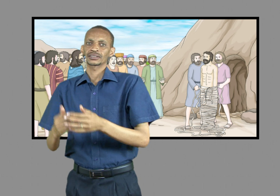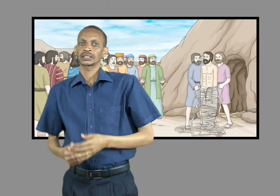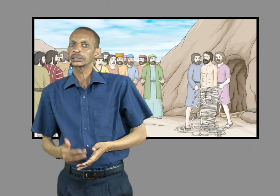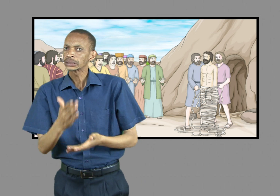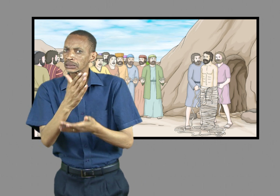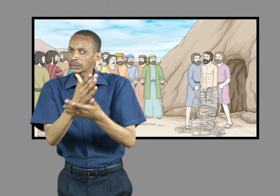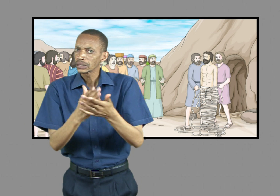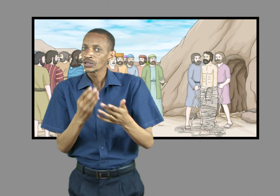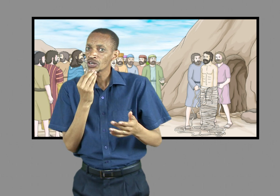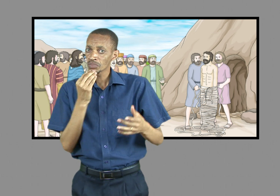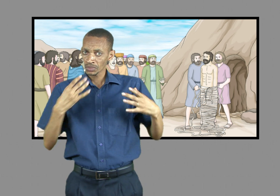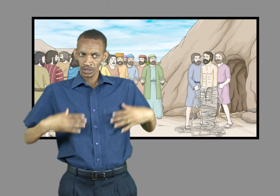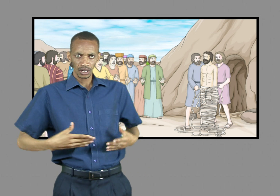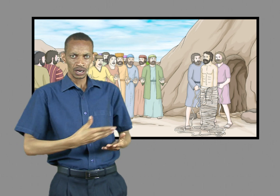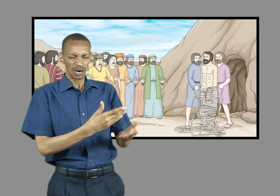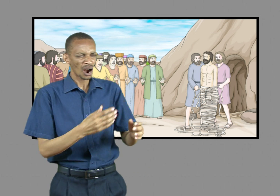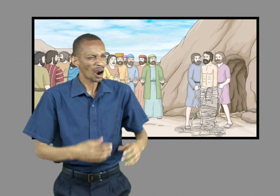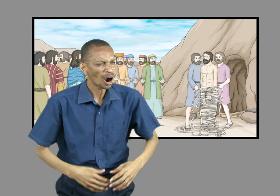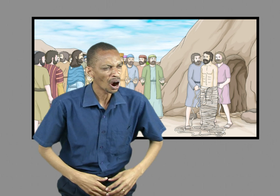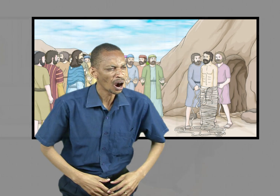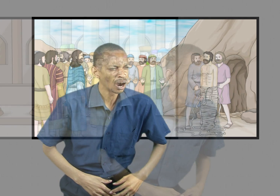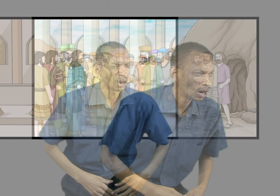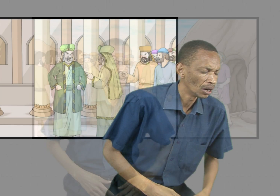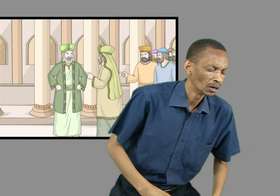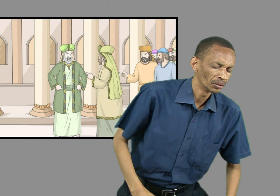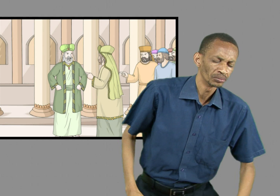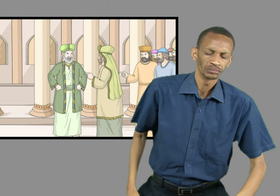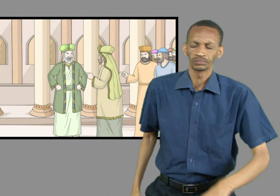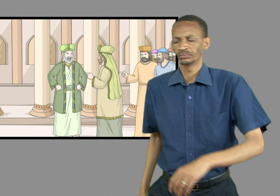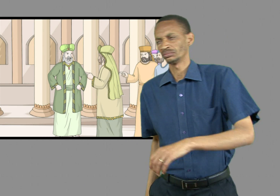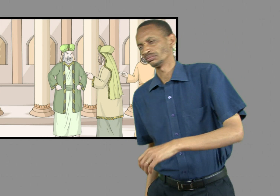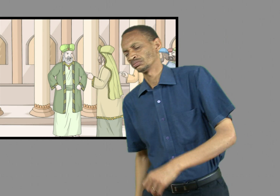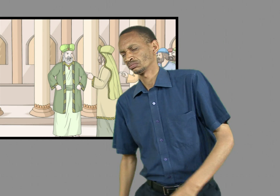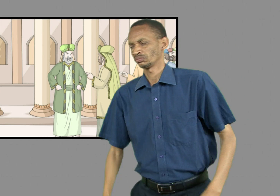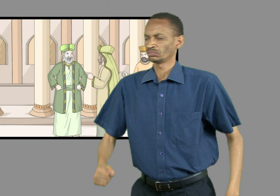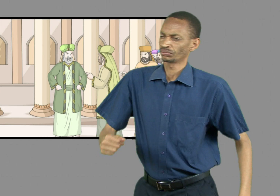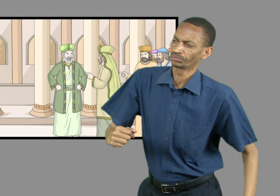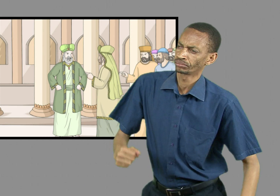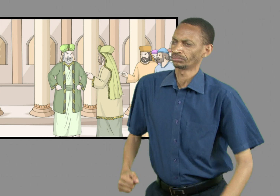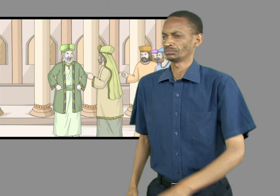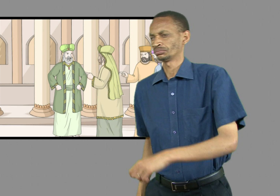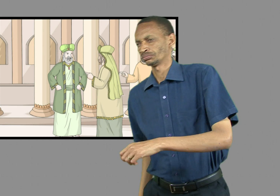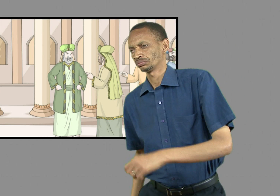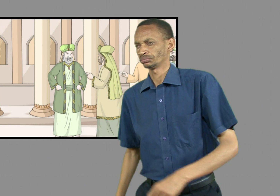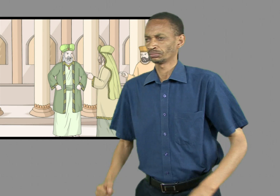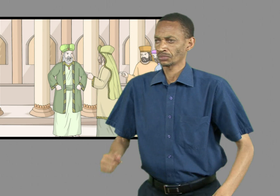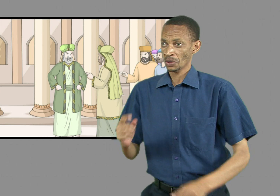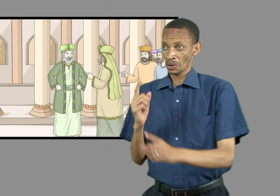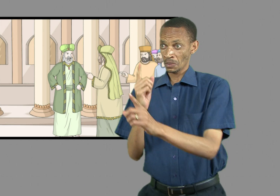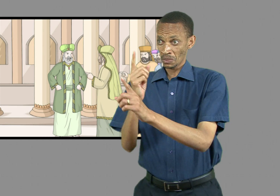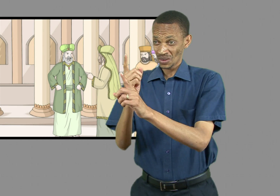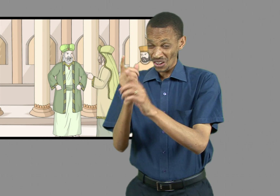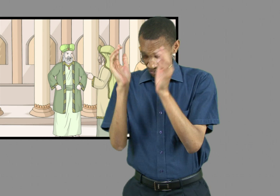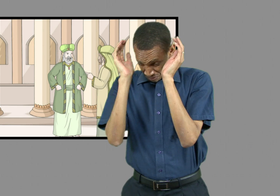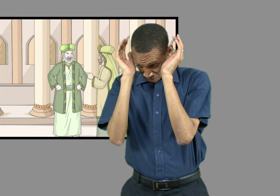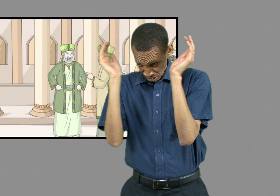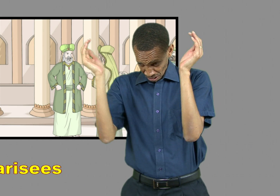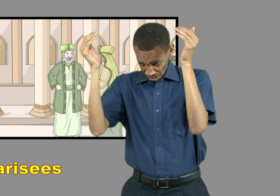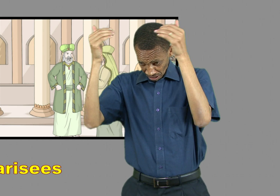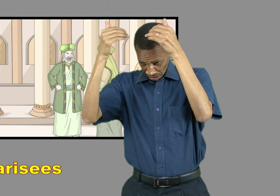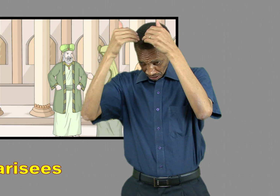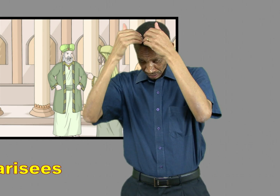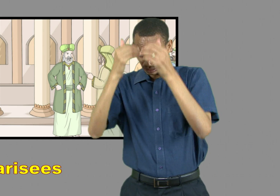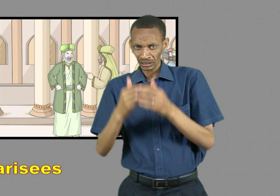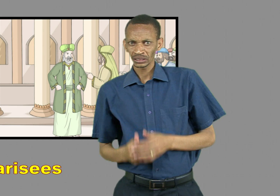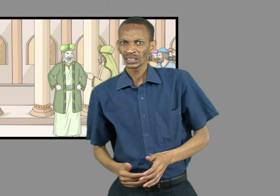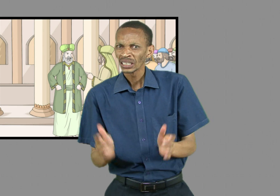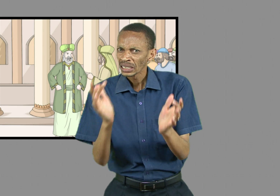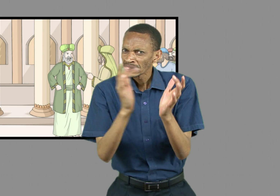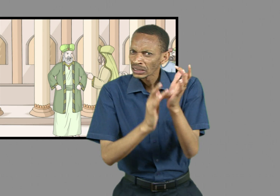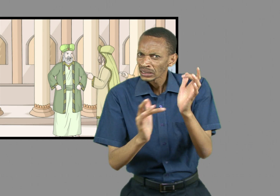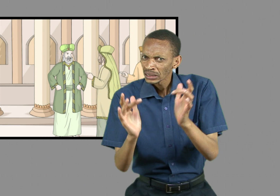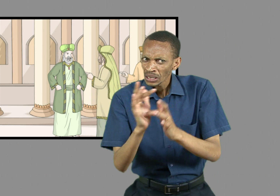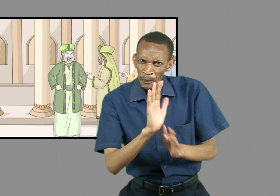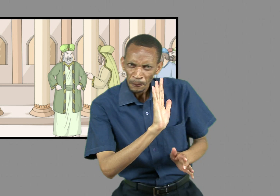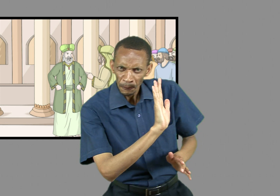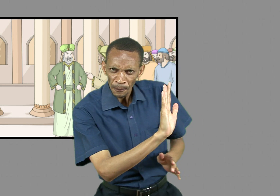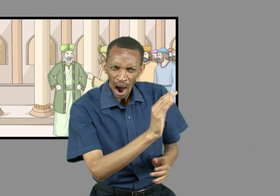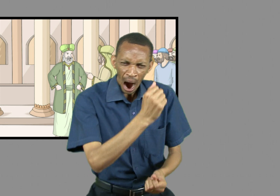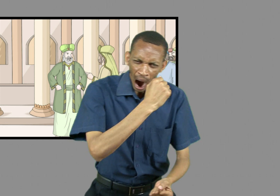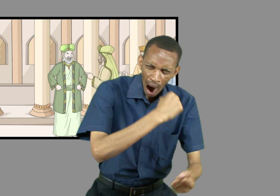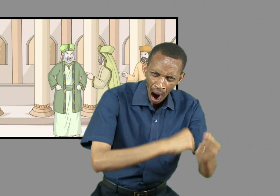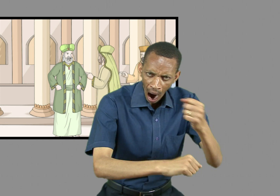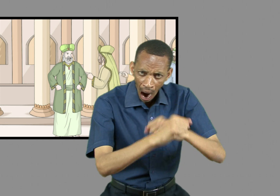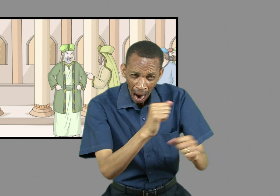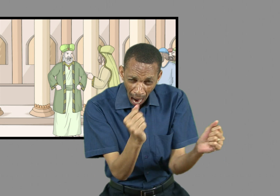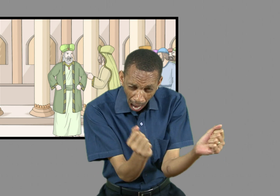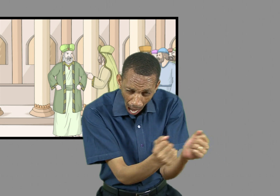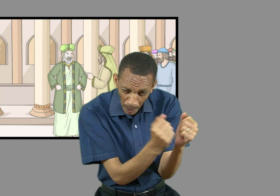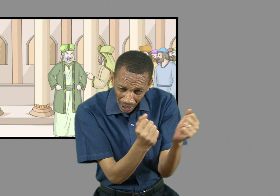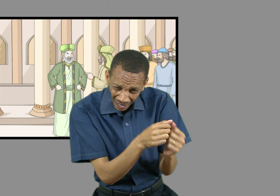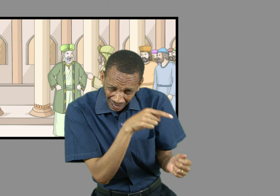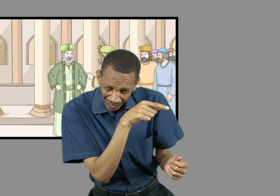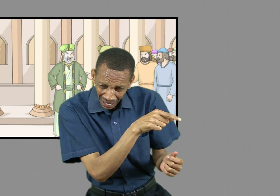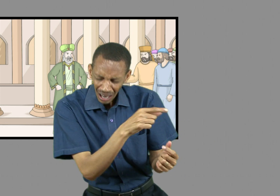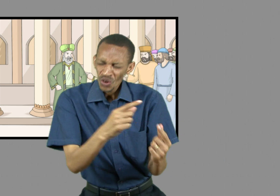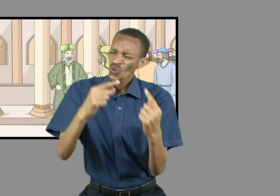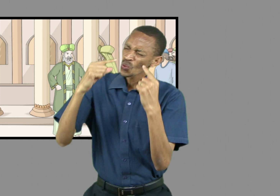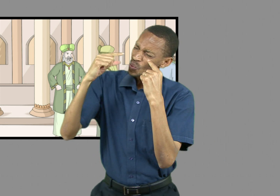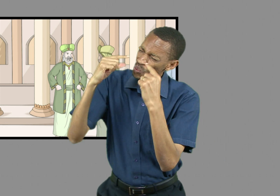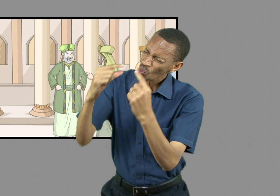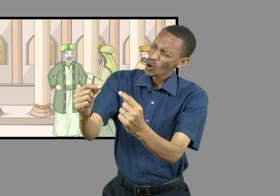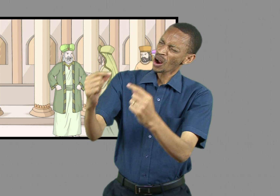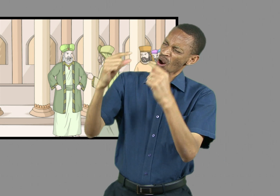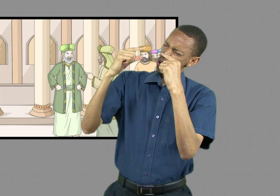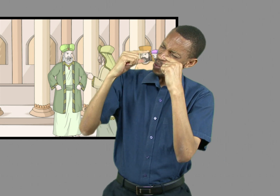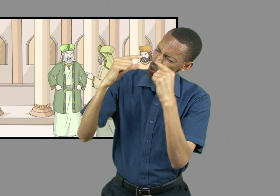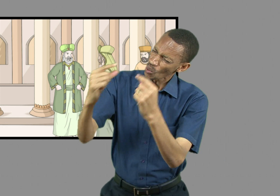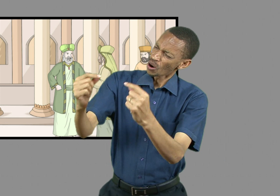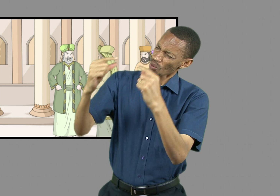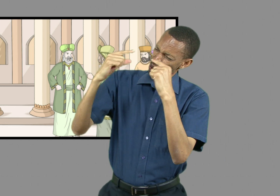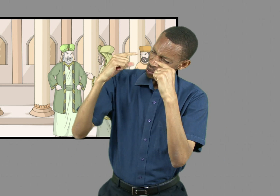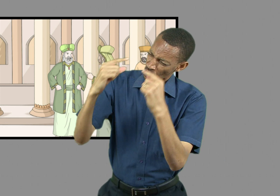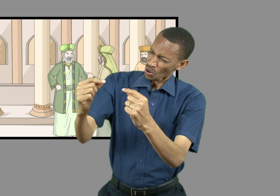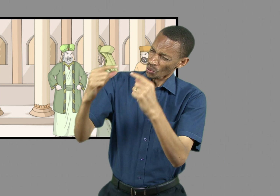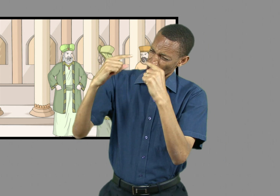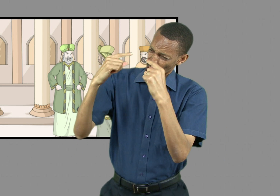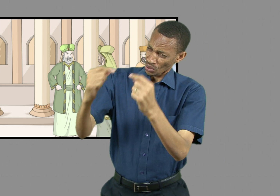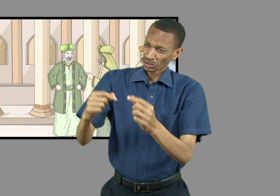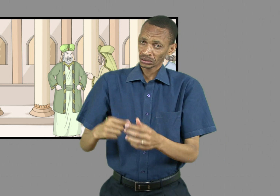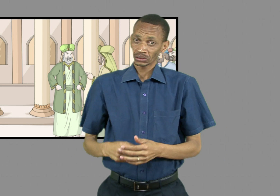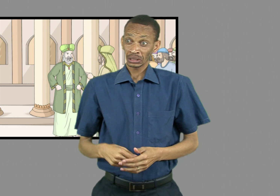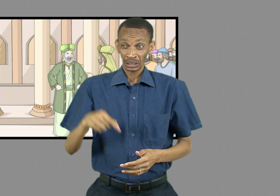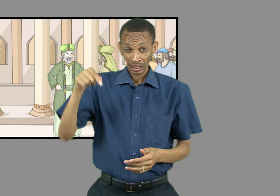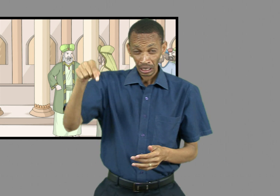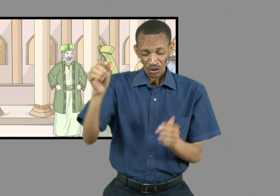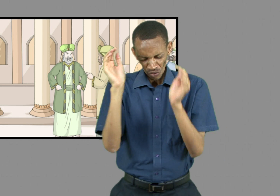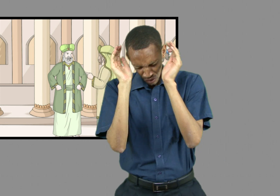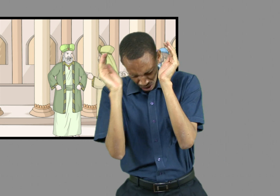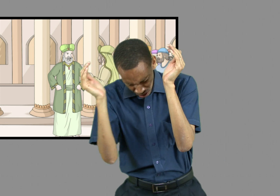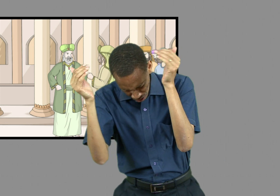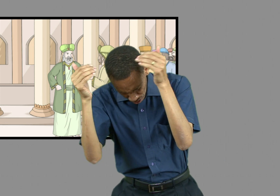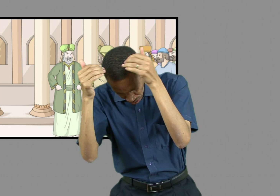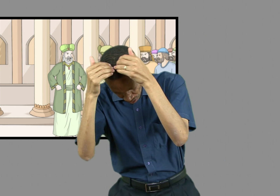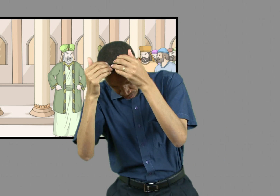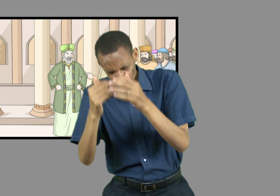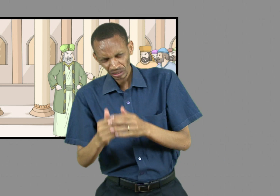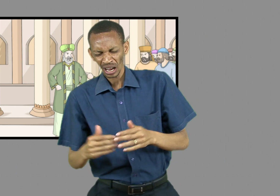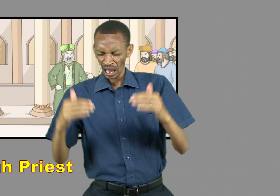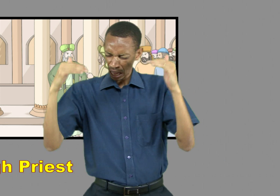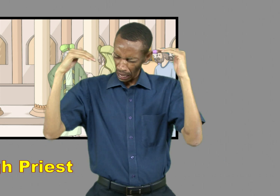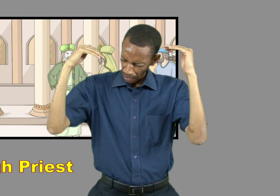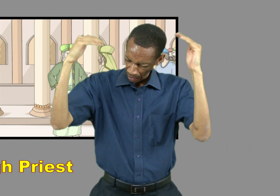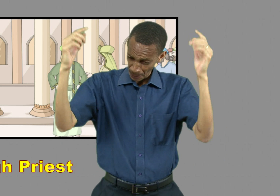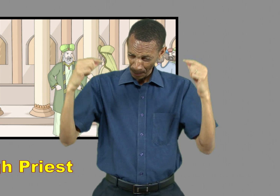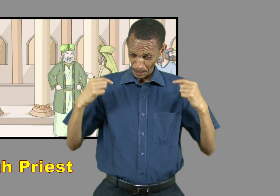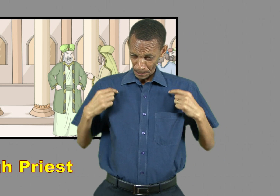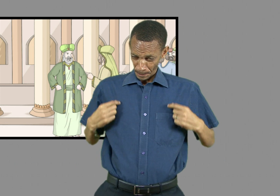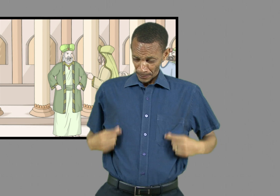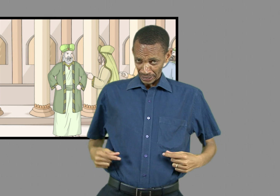But some of them went to the Pharisees and told them what Jesus had done.